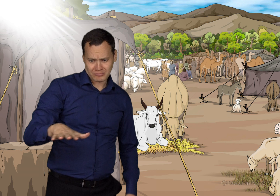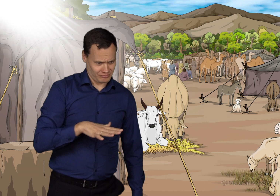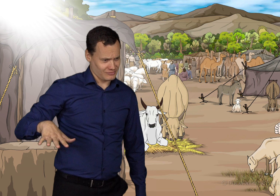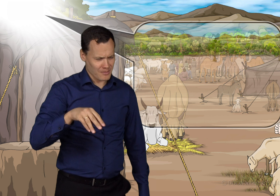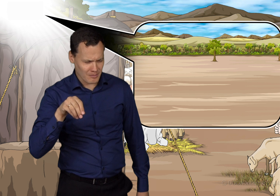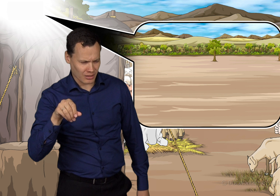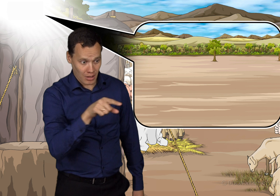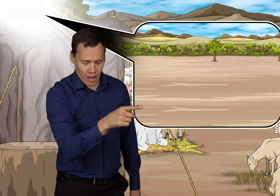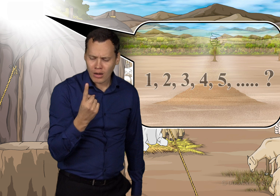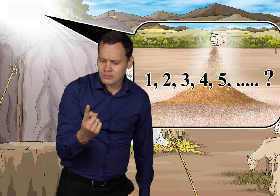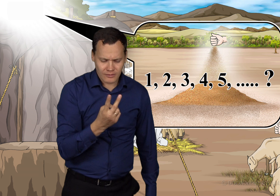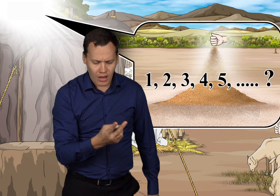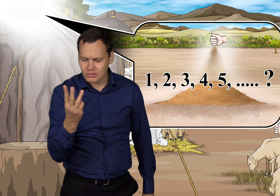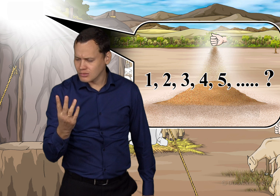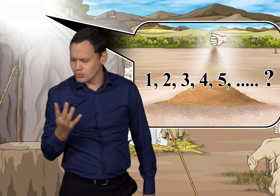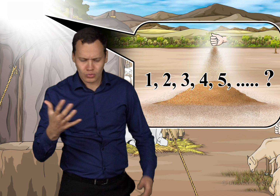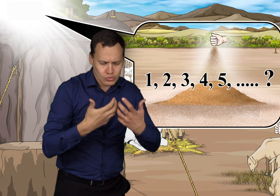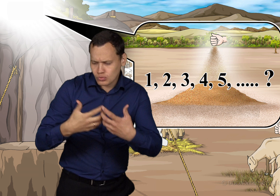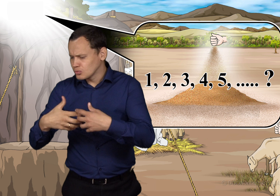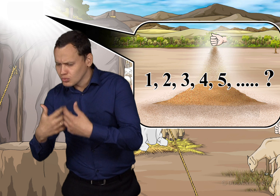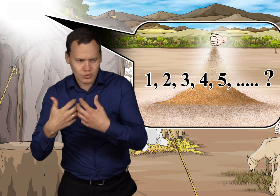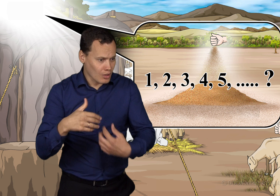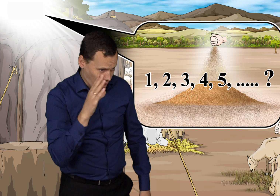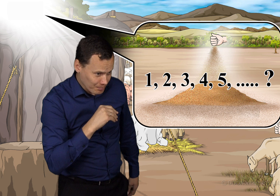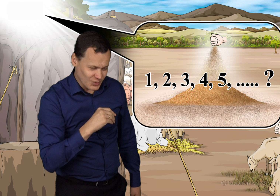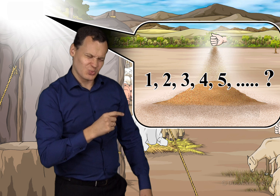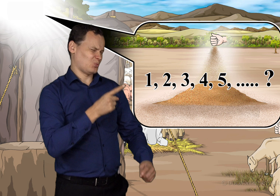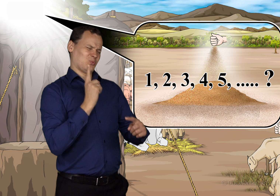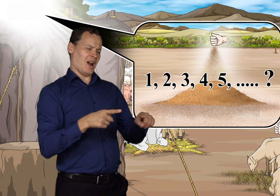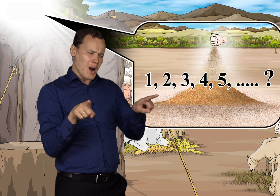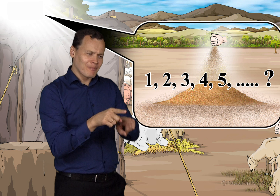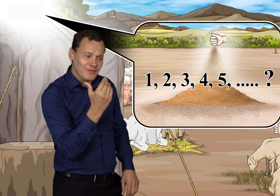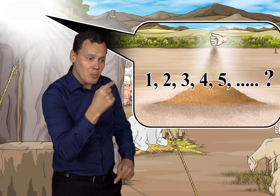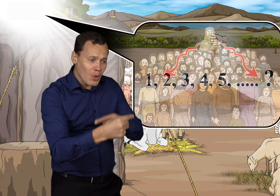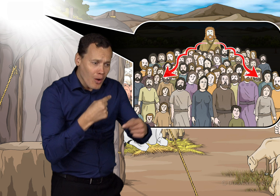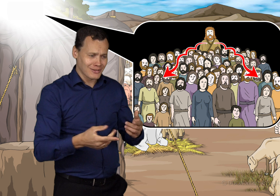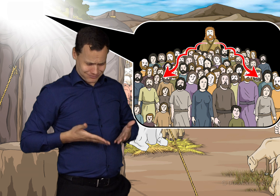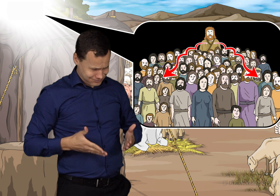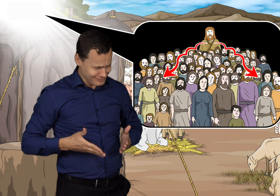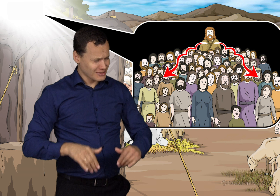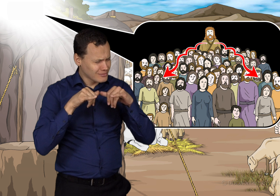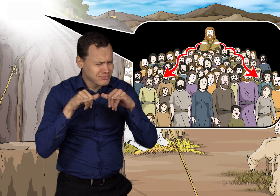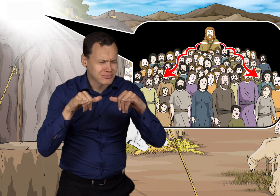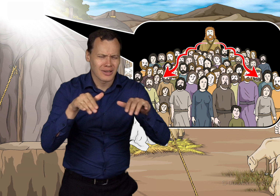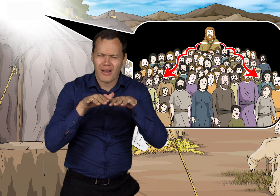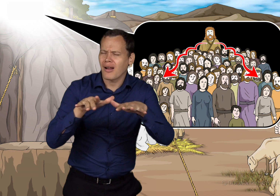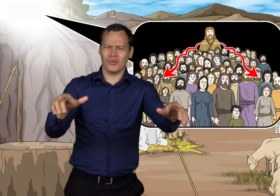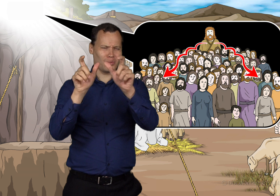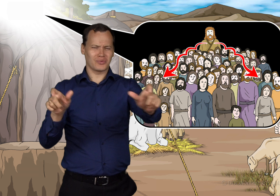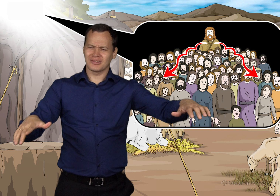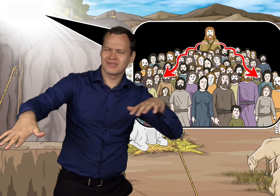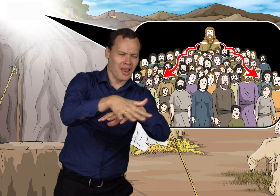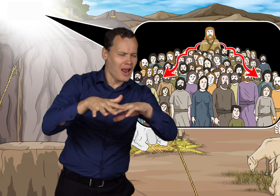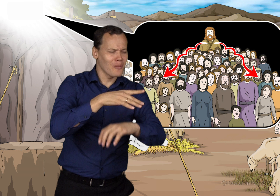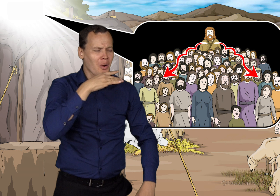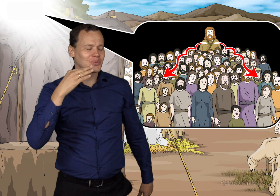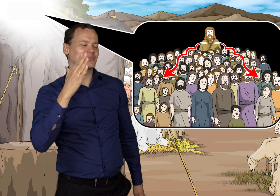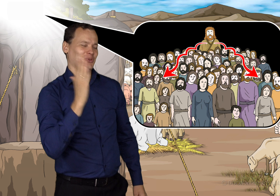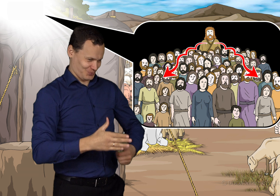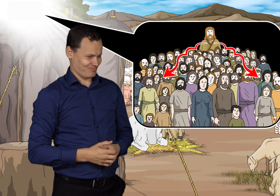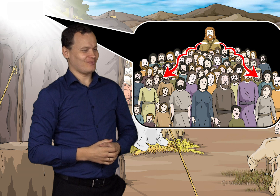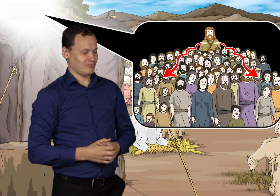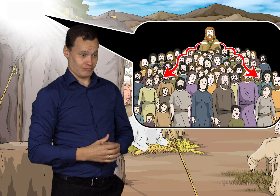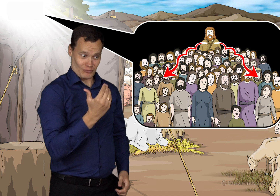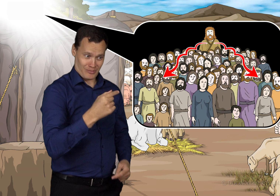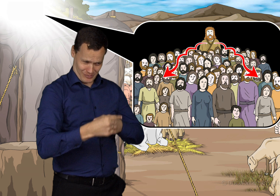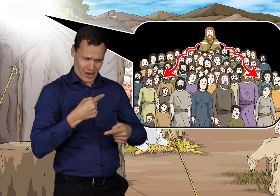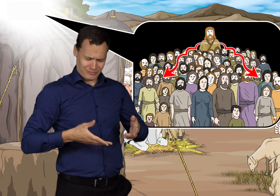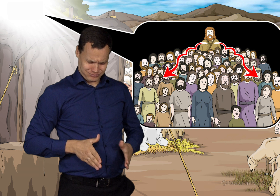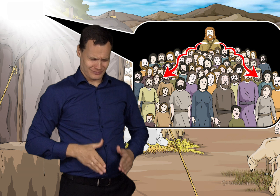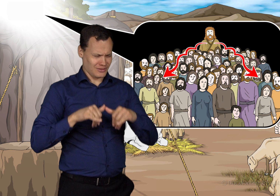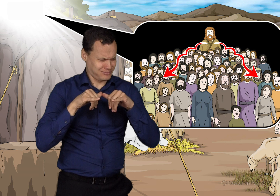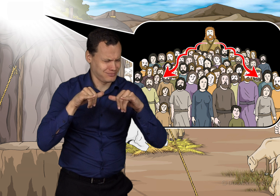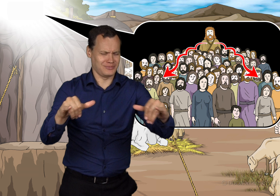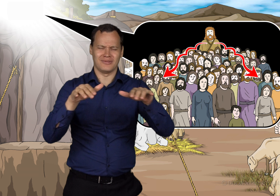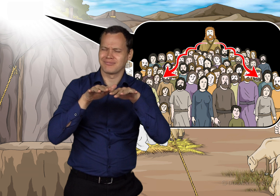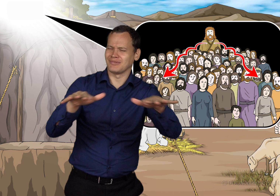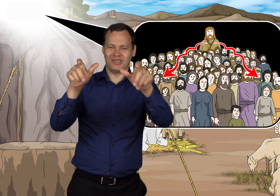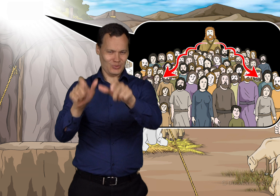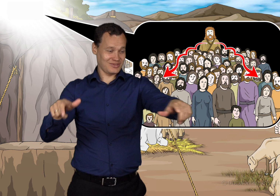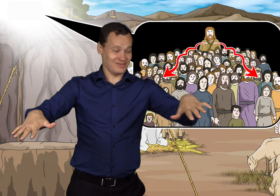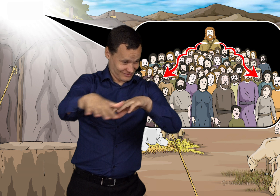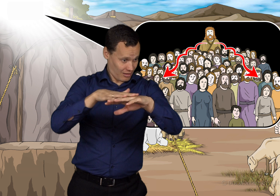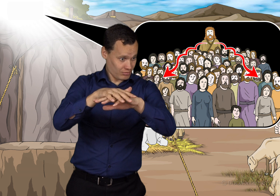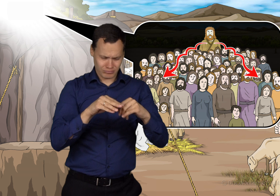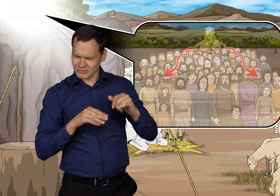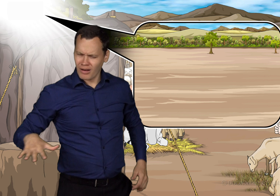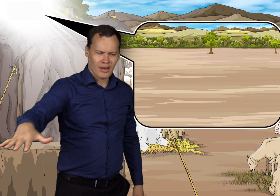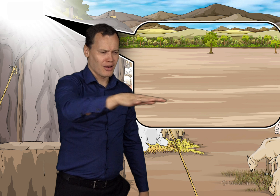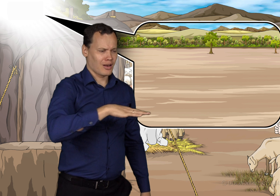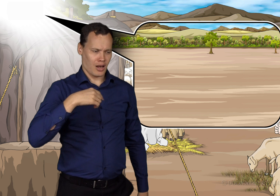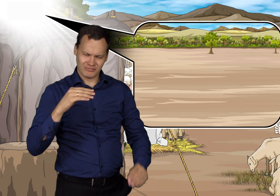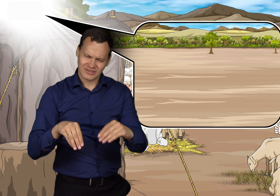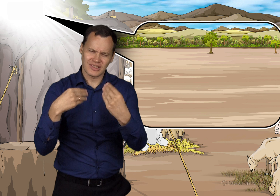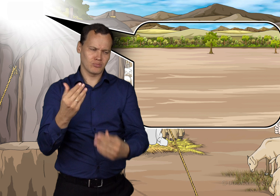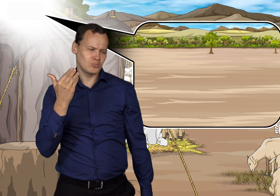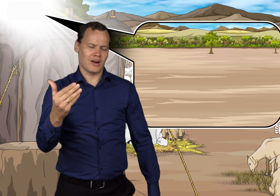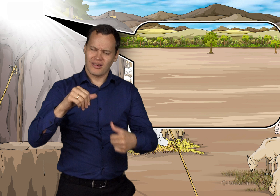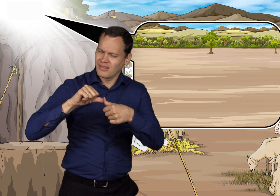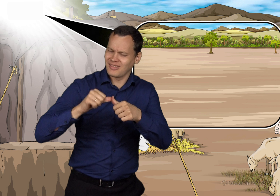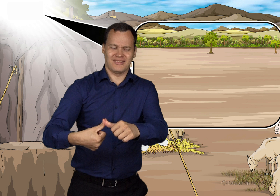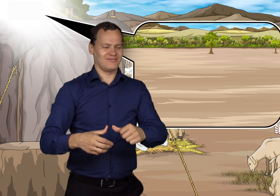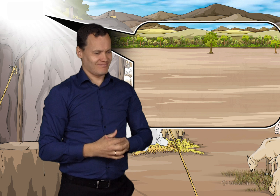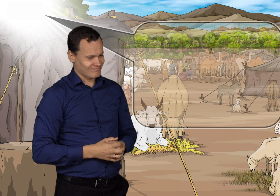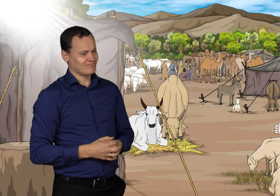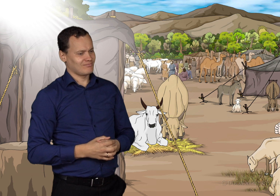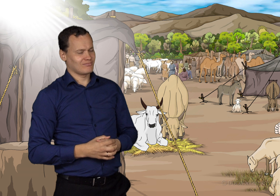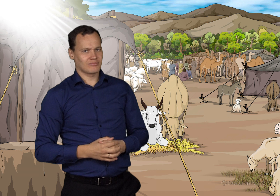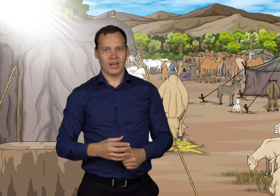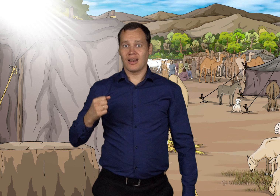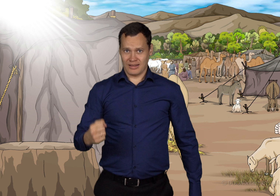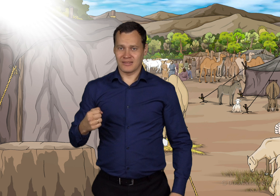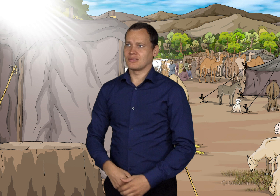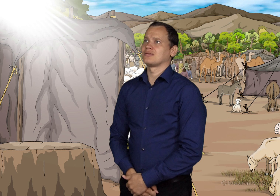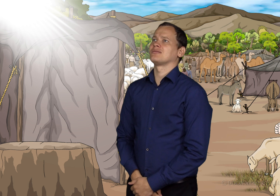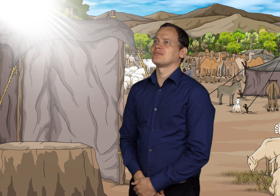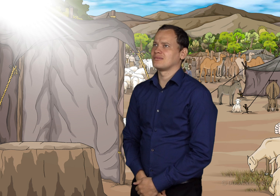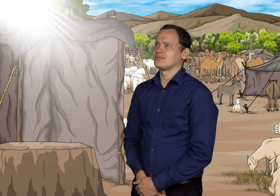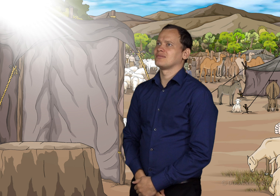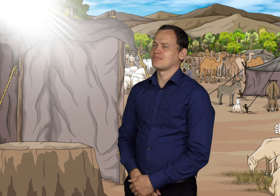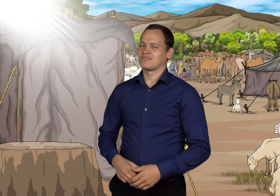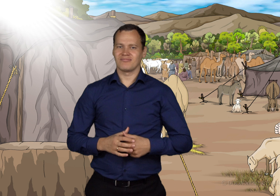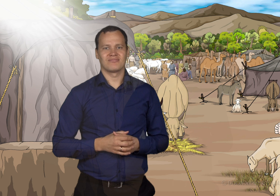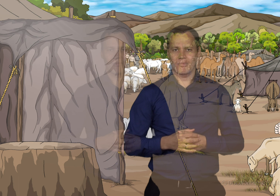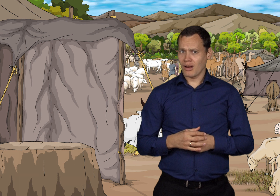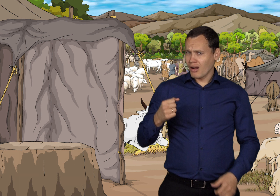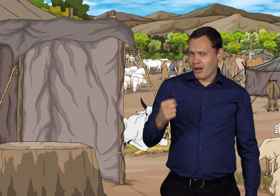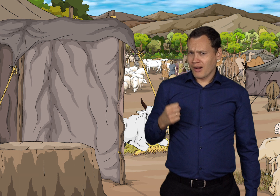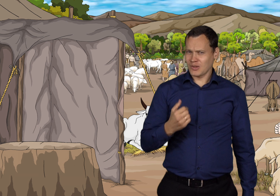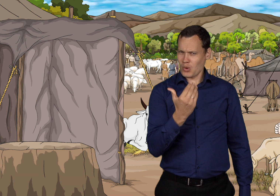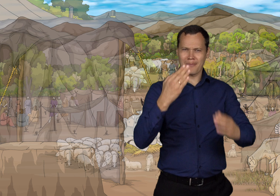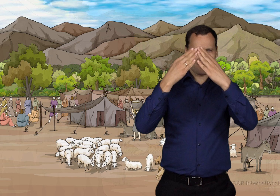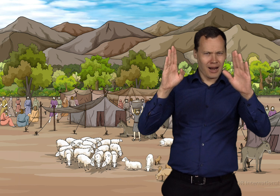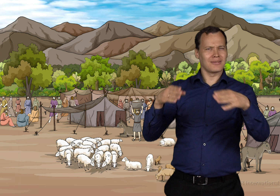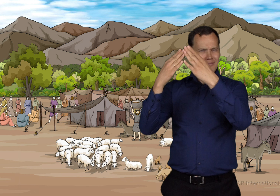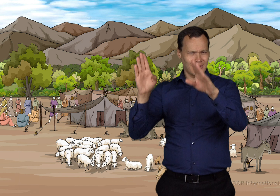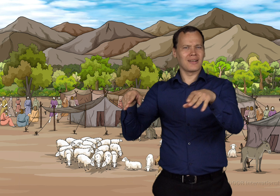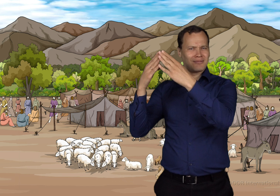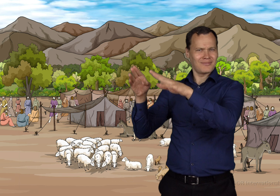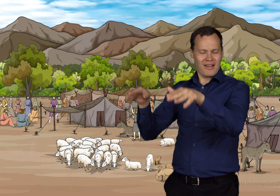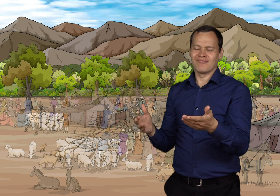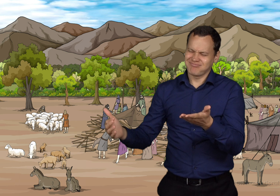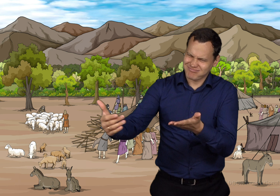I will make your offspring like the dust of the earth, so that if one could count the dust of the earth, then your offspring could be counted.